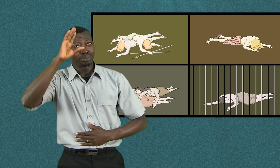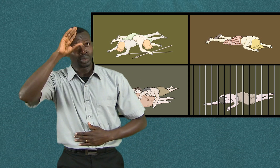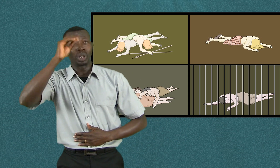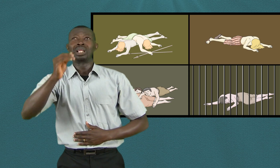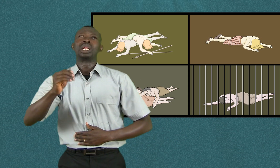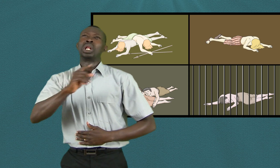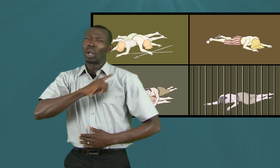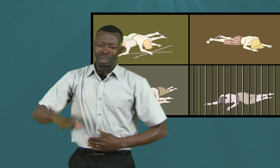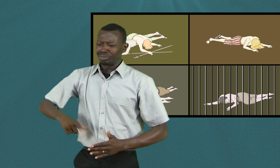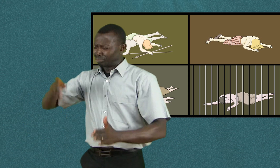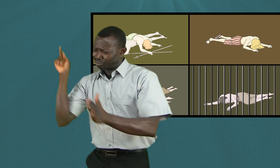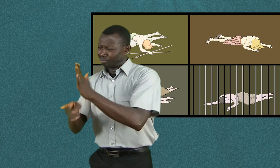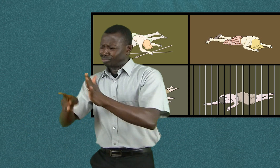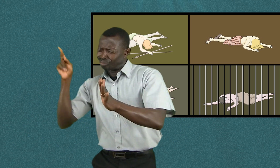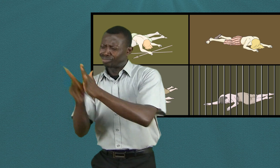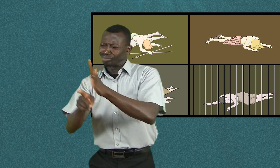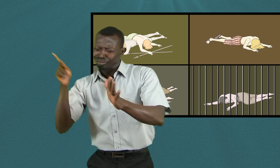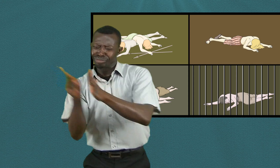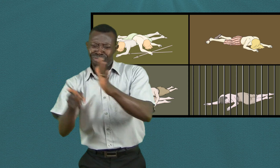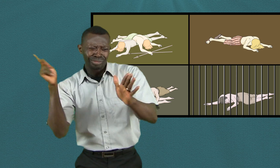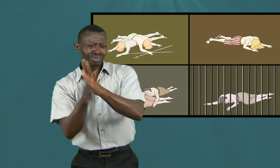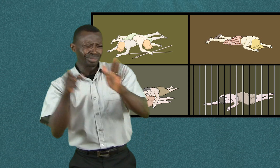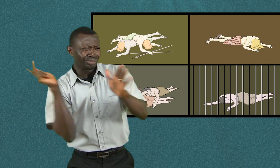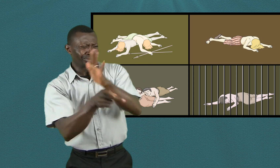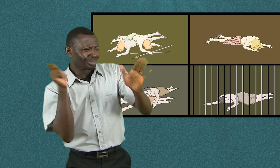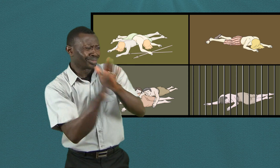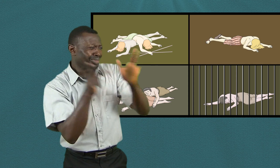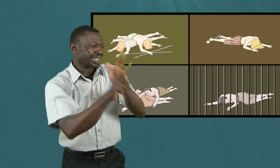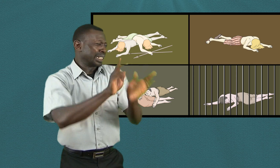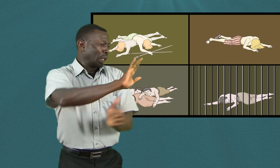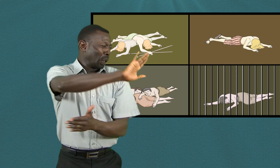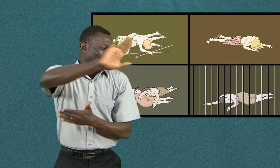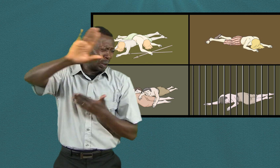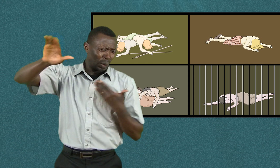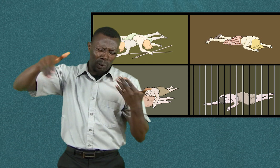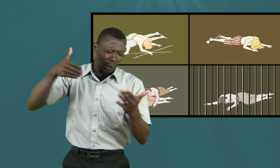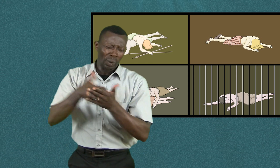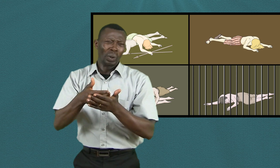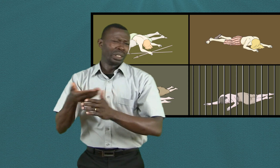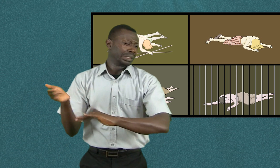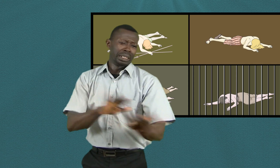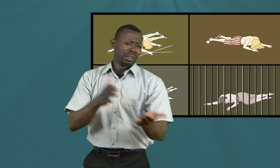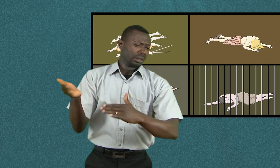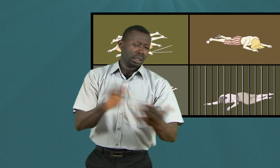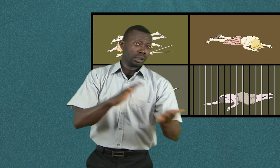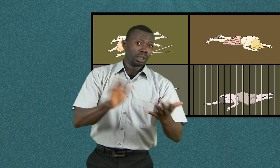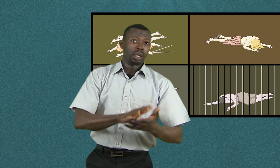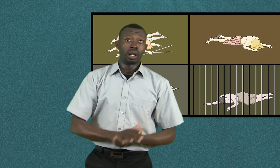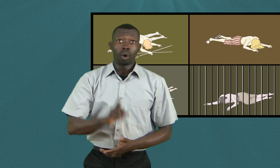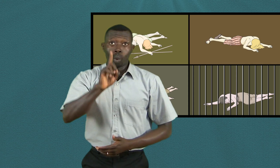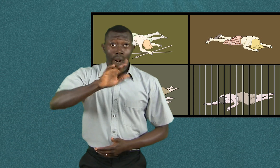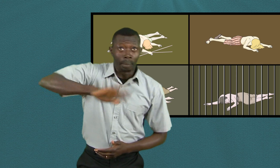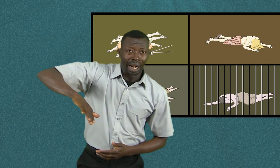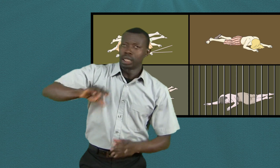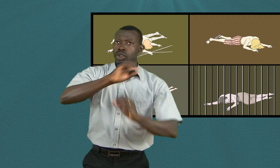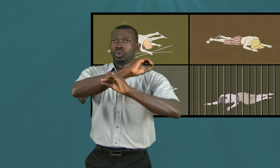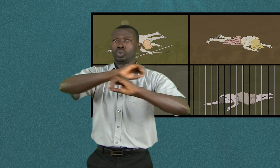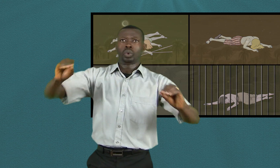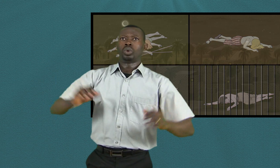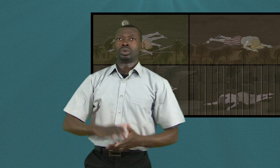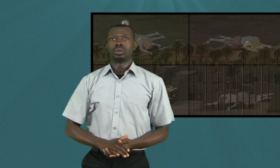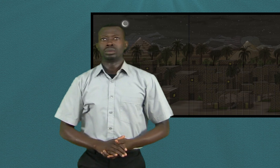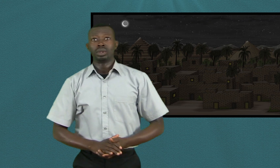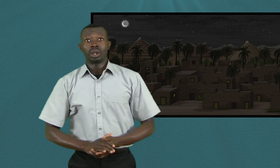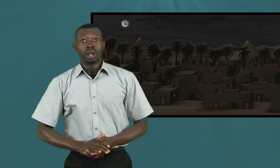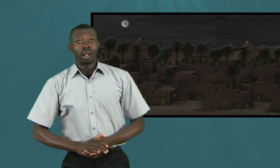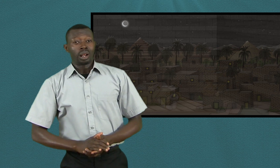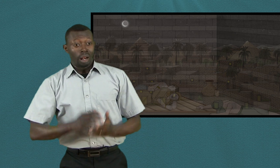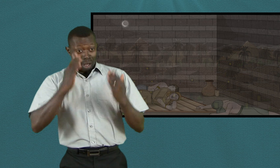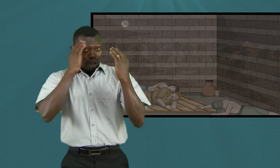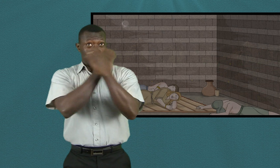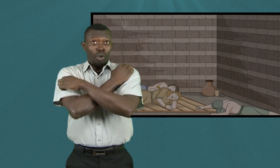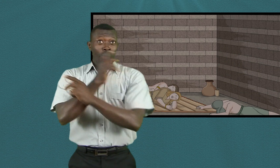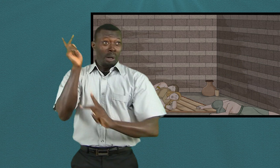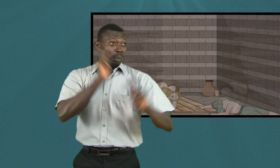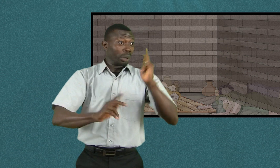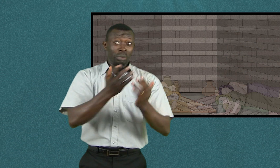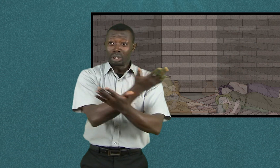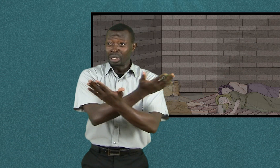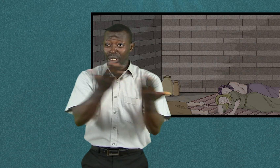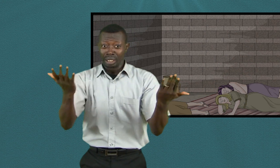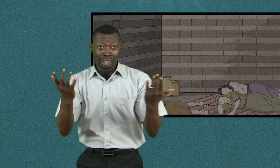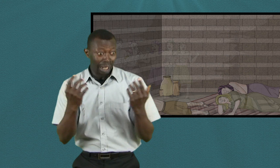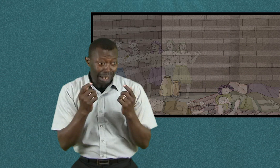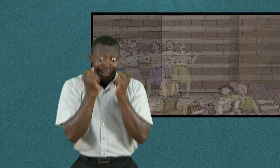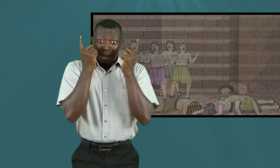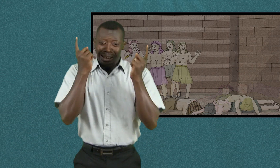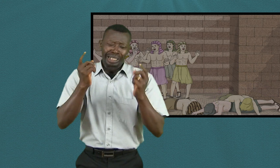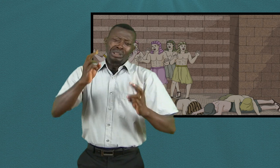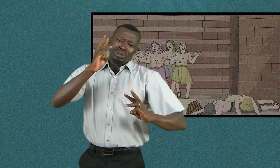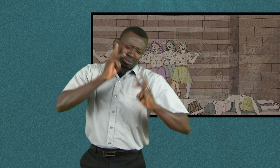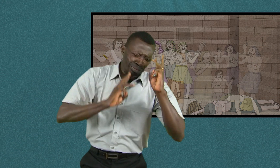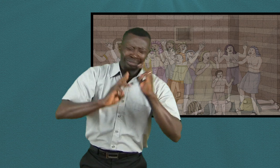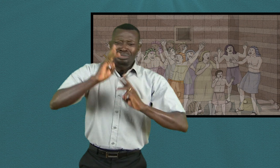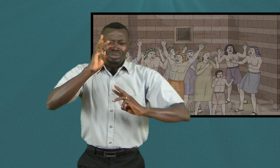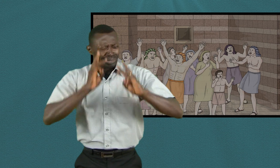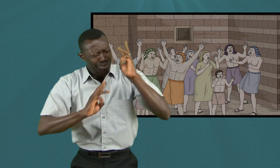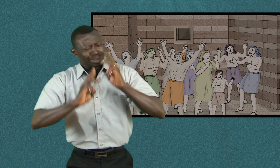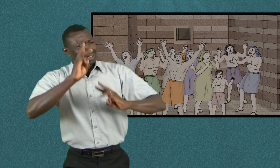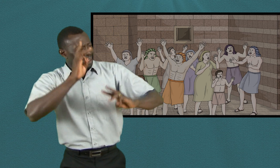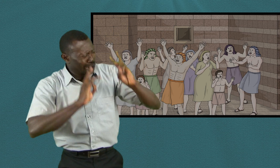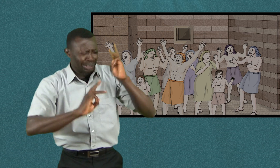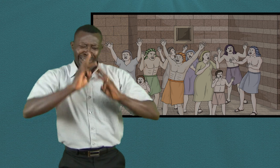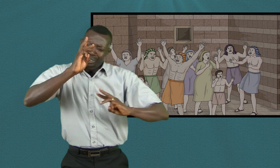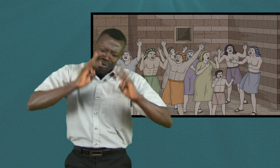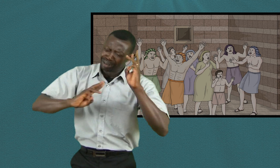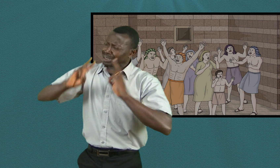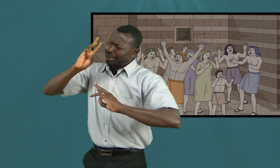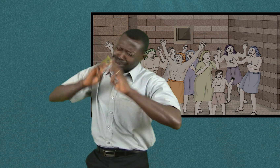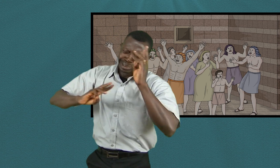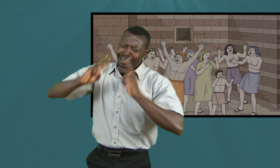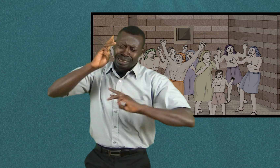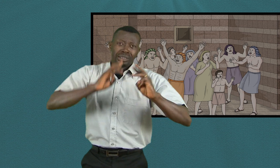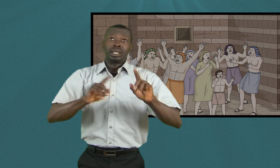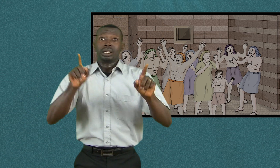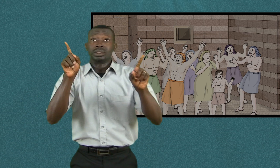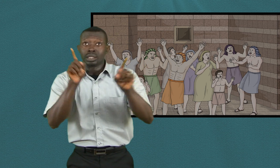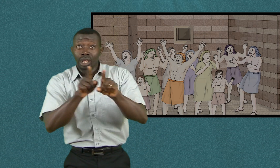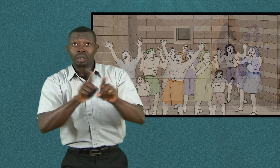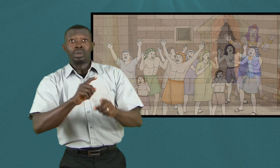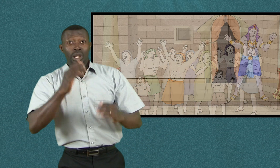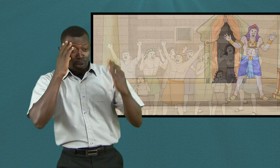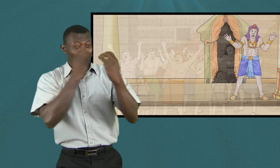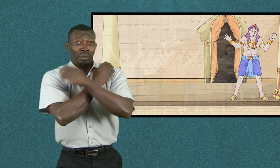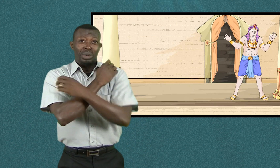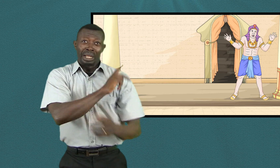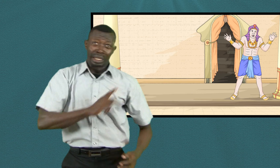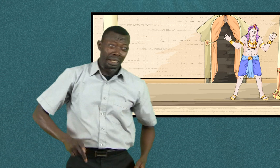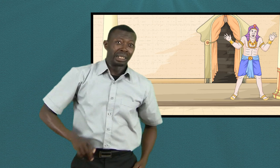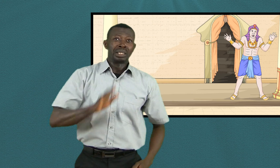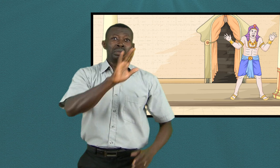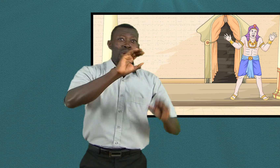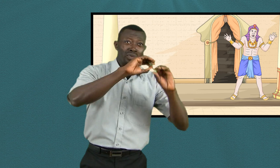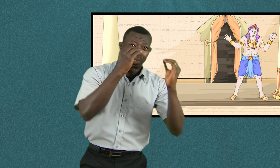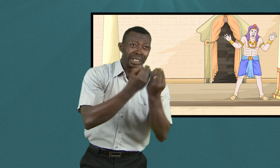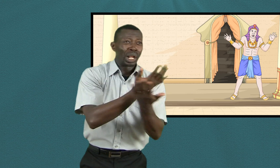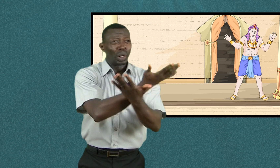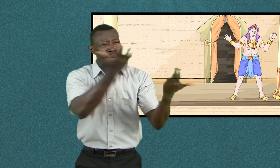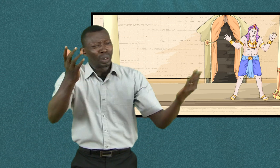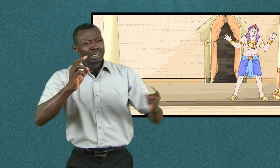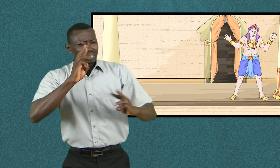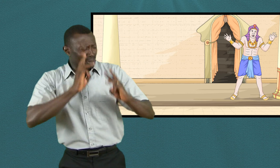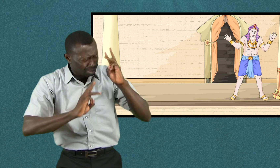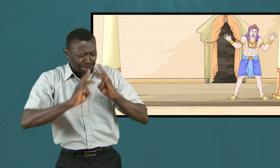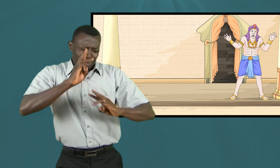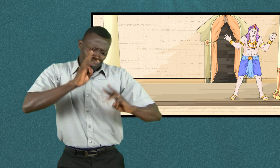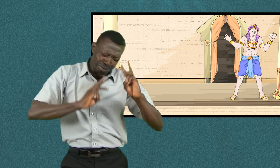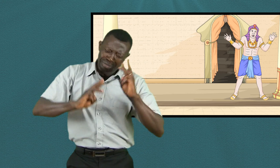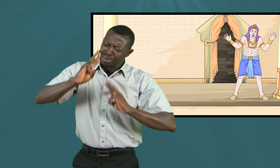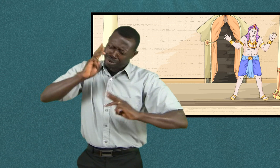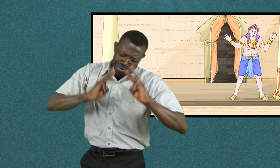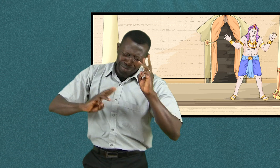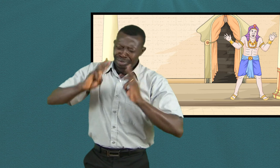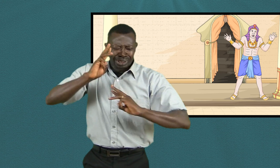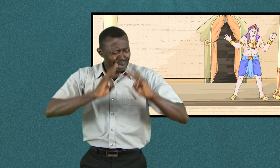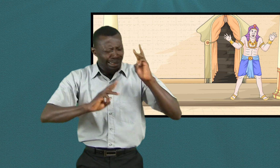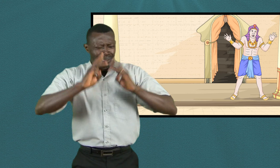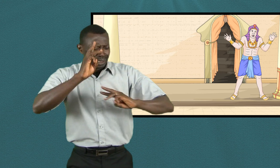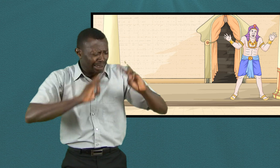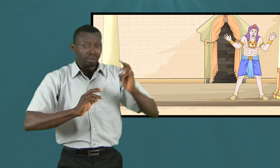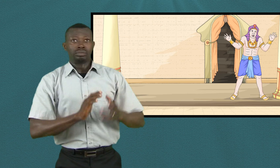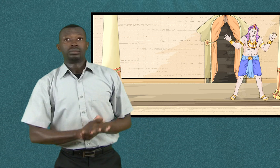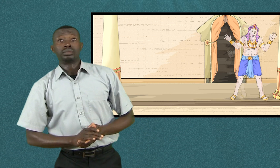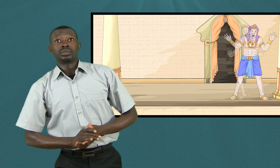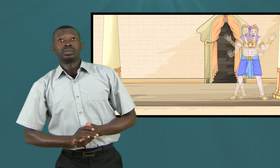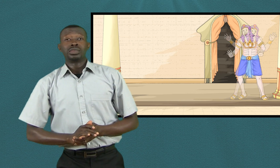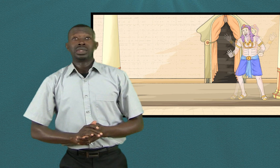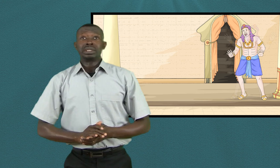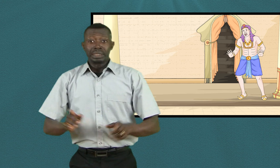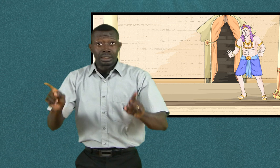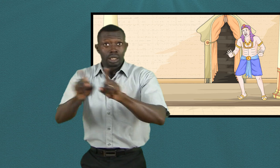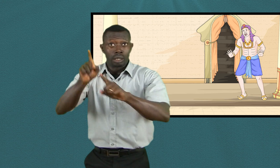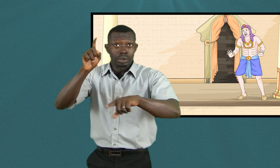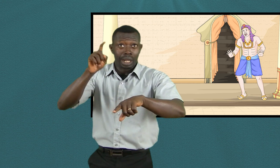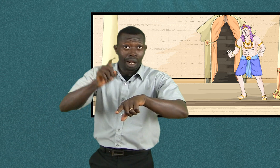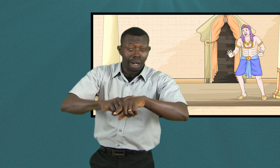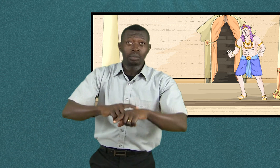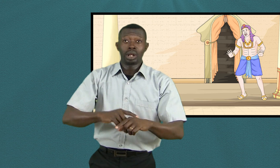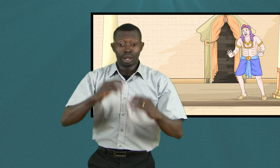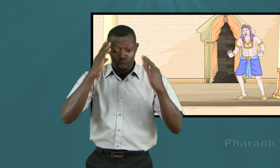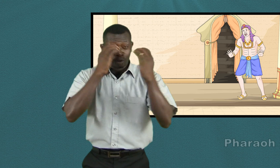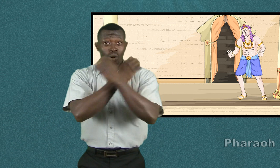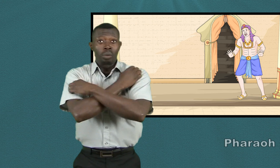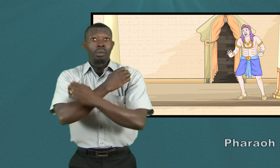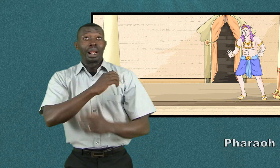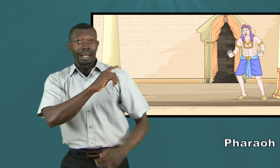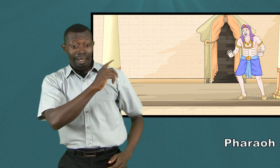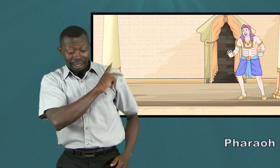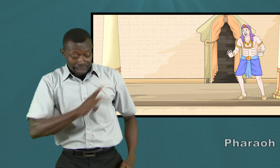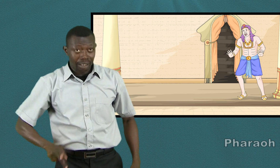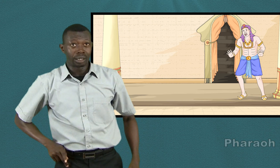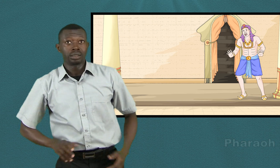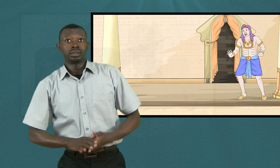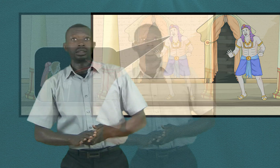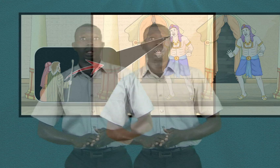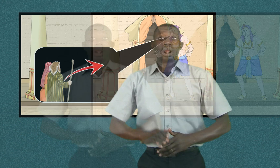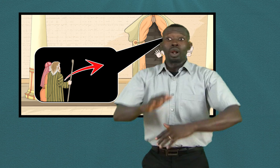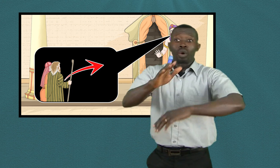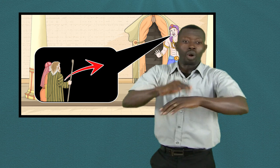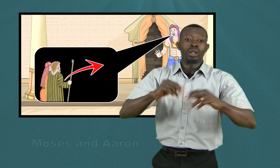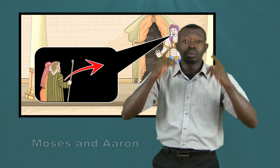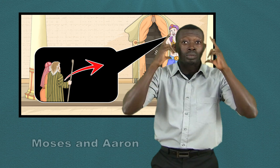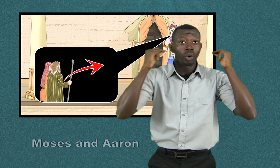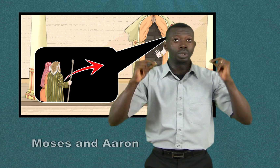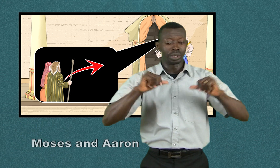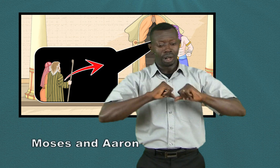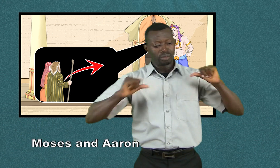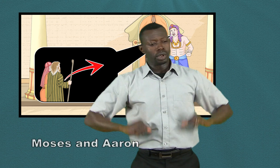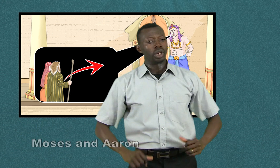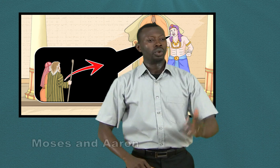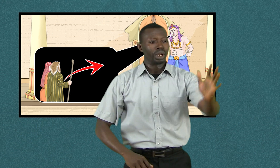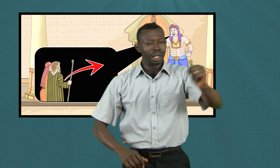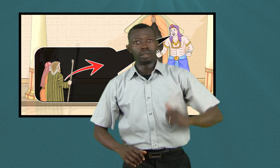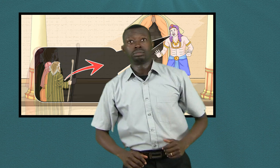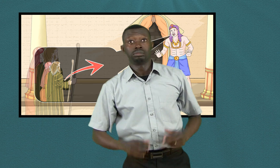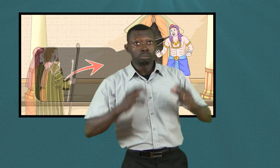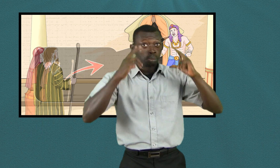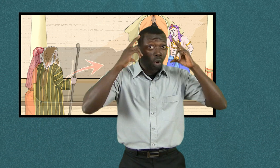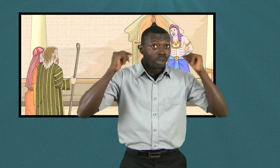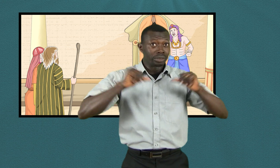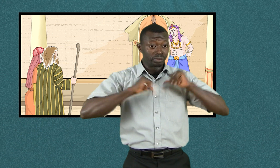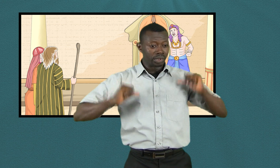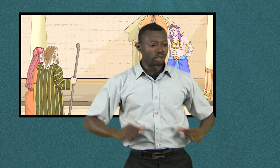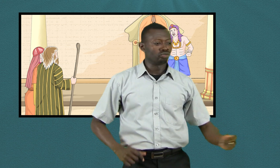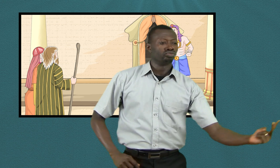for there was no house without someone dead. Then Pharaoh summoned Moses and Aaron by night and said, “Get up, leave my people, both you and the Israelites!